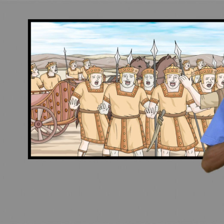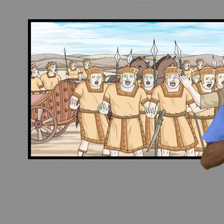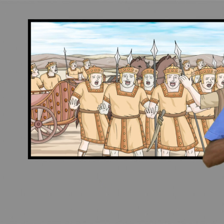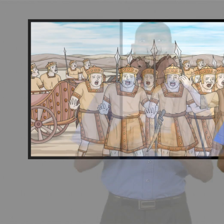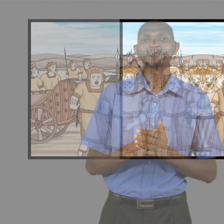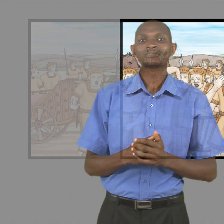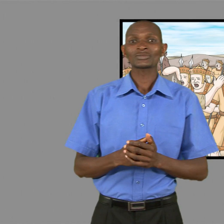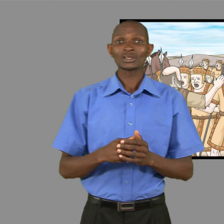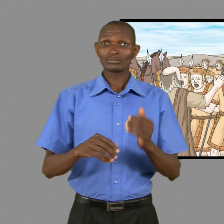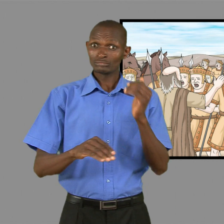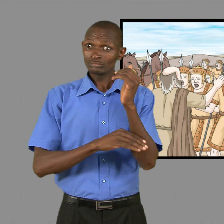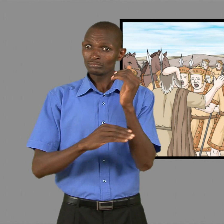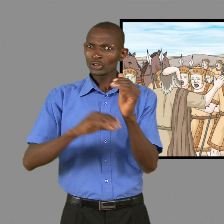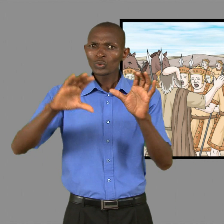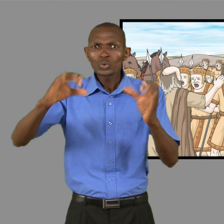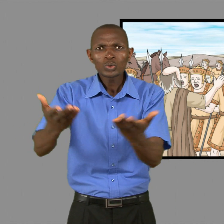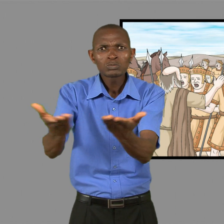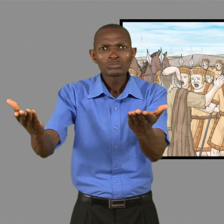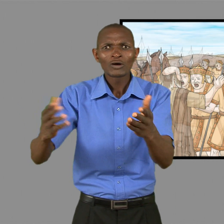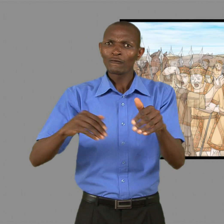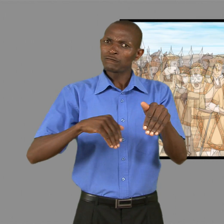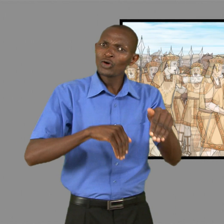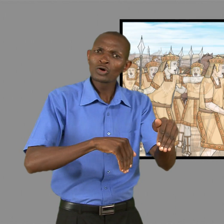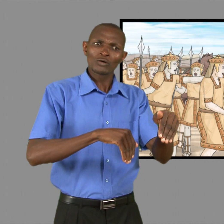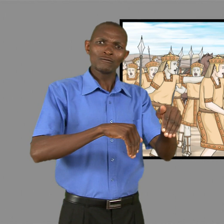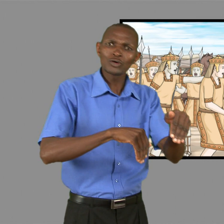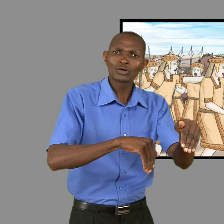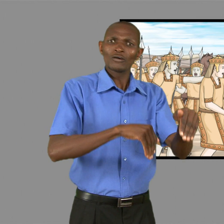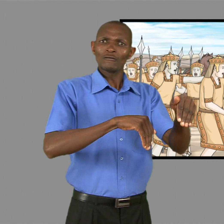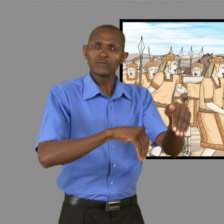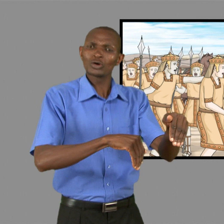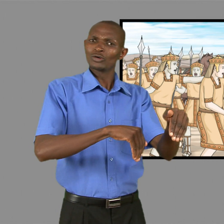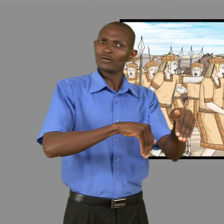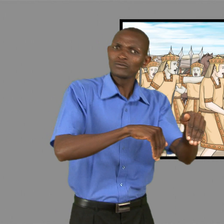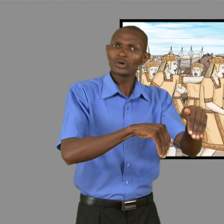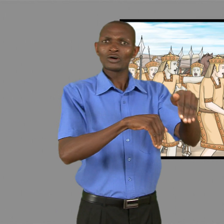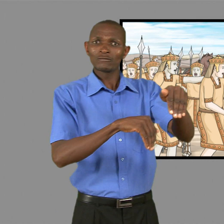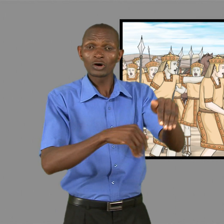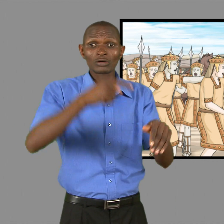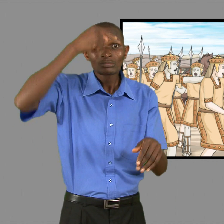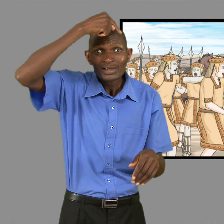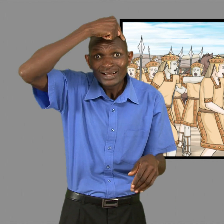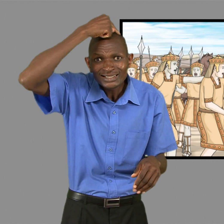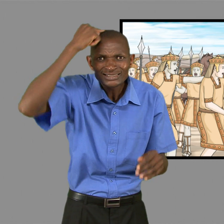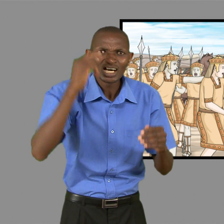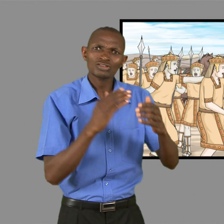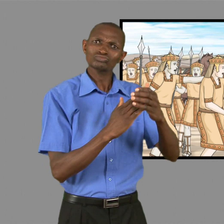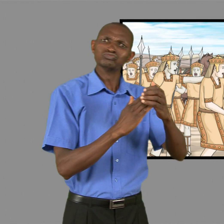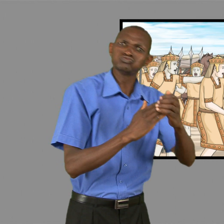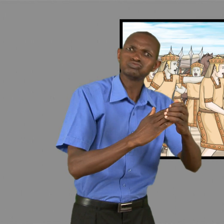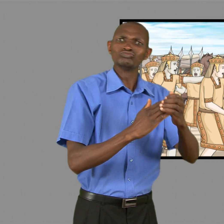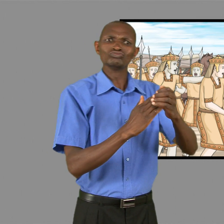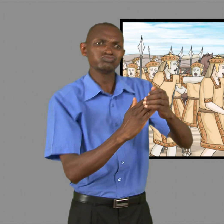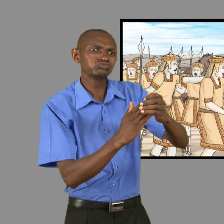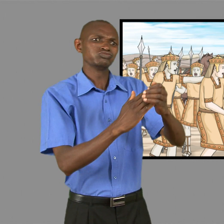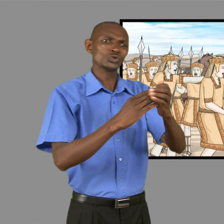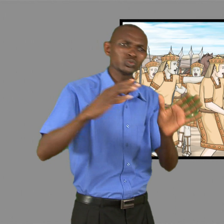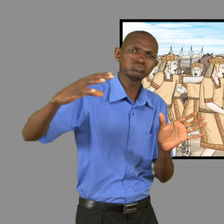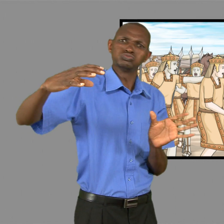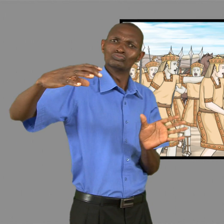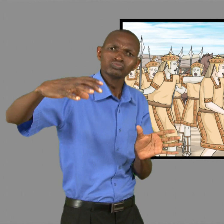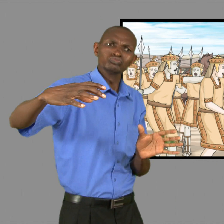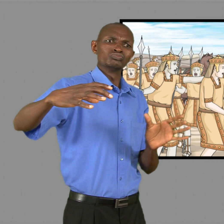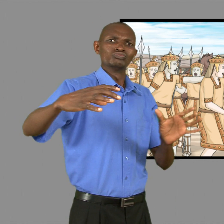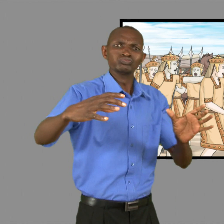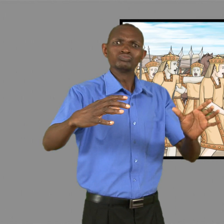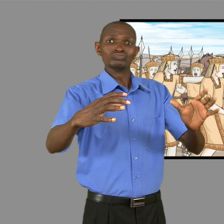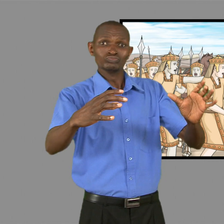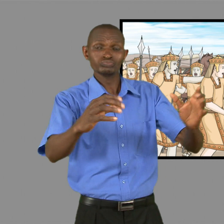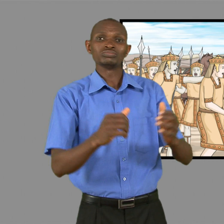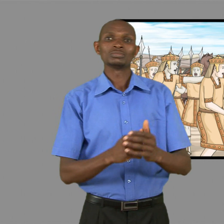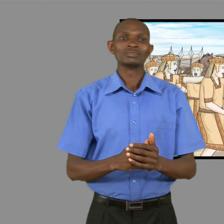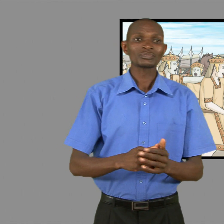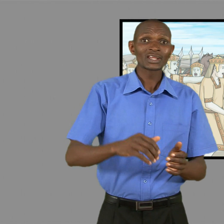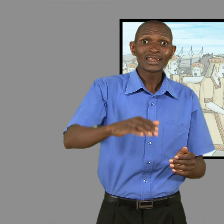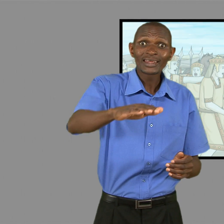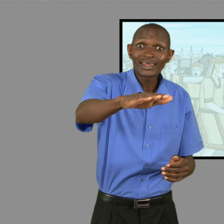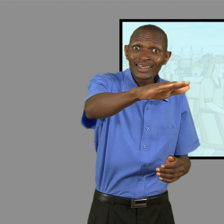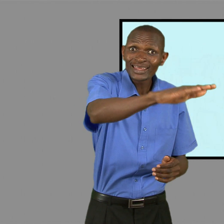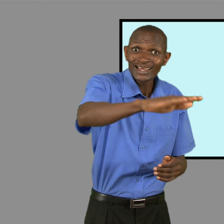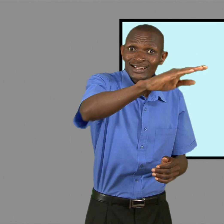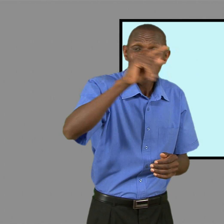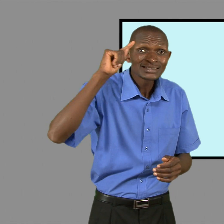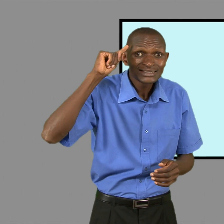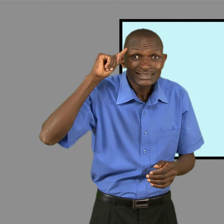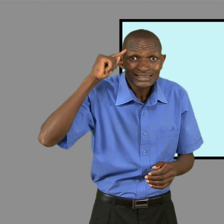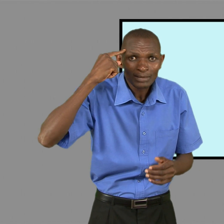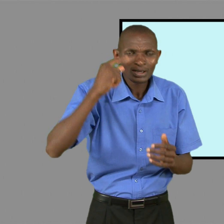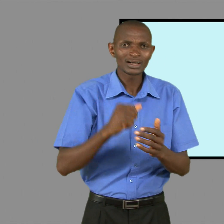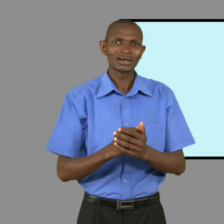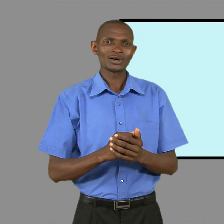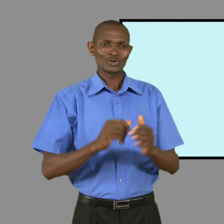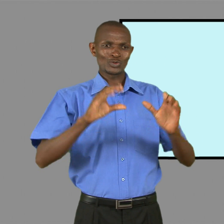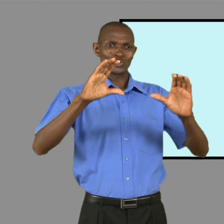Follow me, and I will take you to the man you are seeking.”